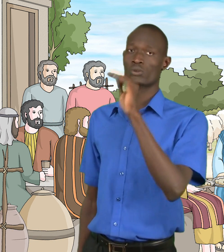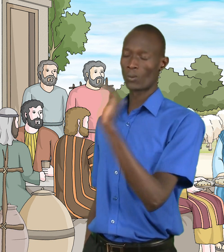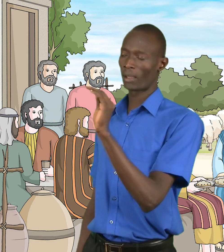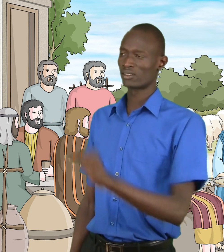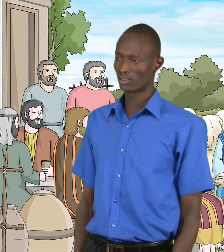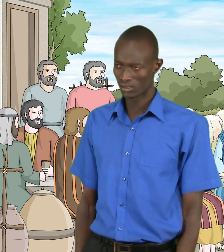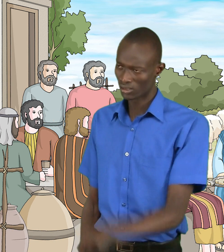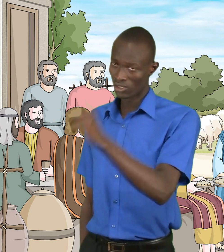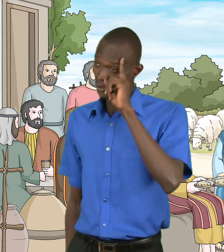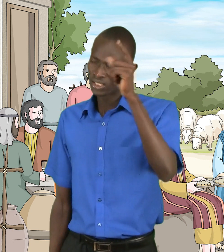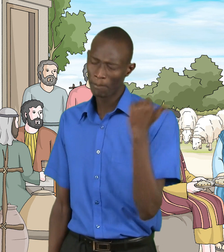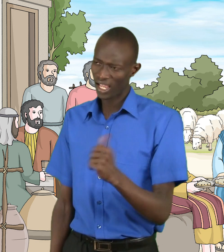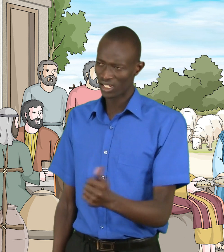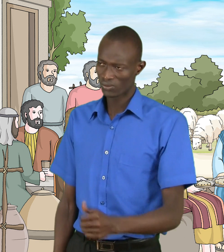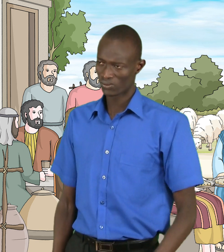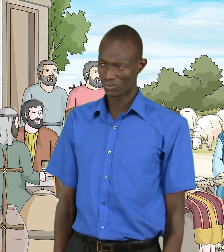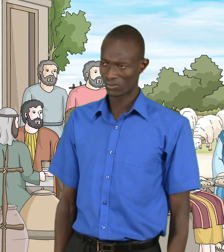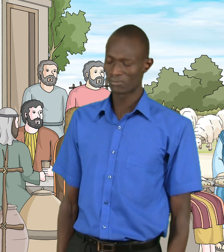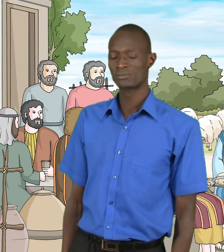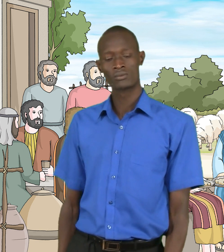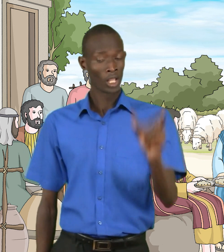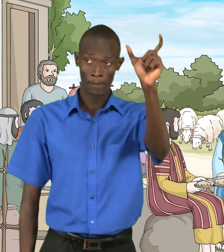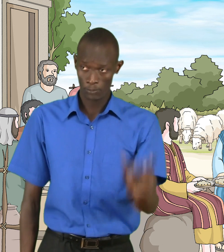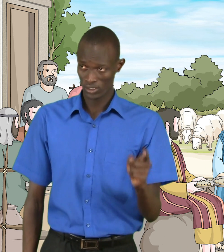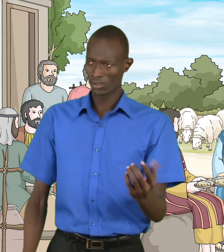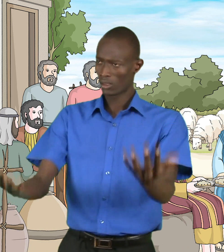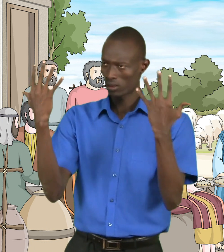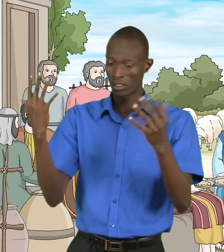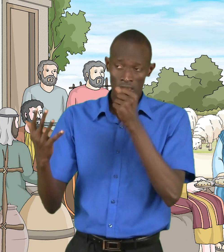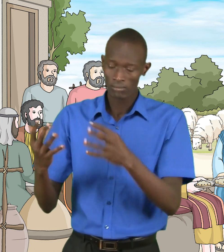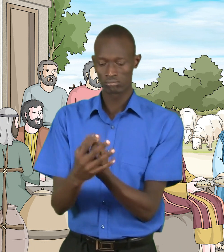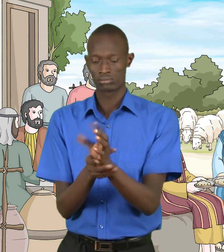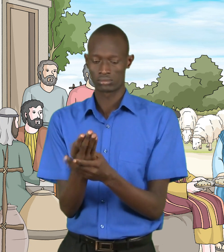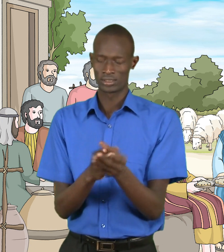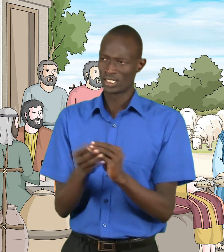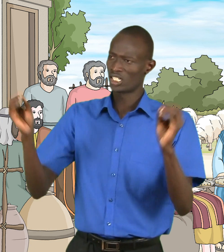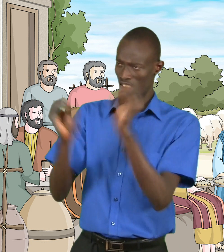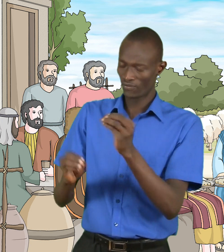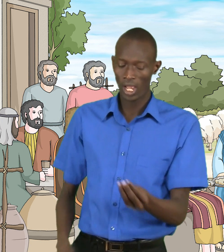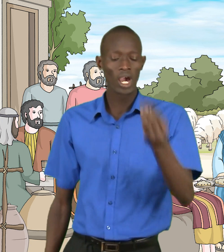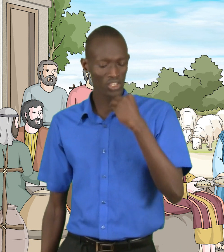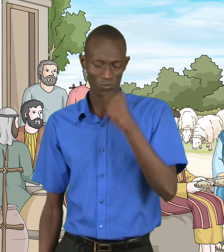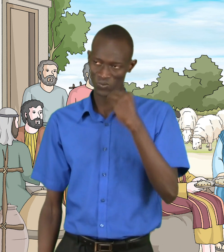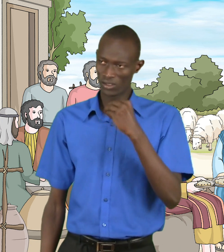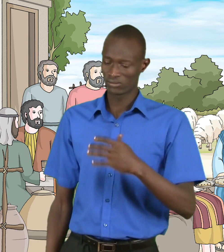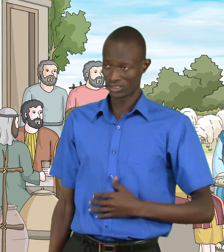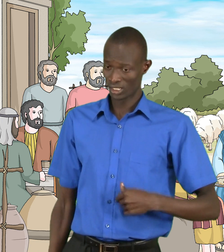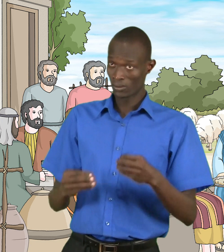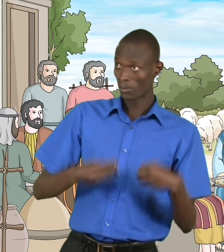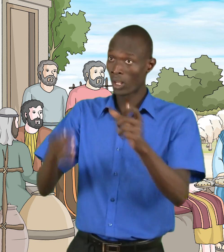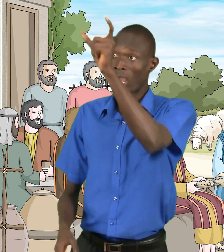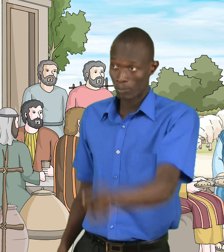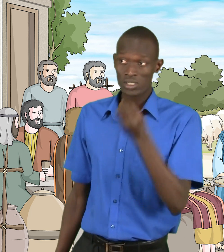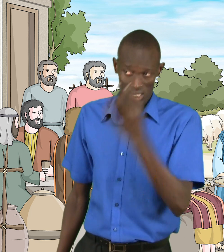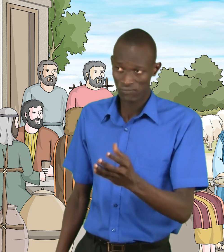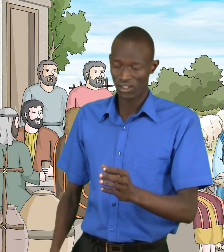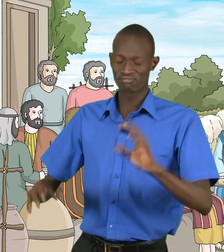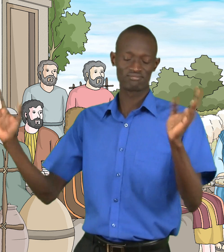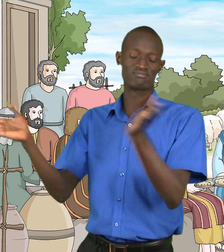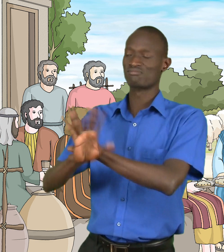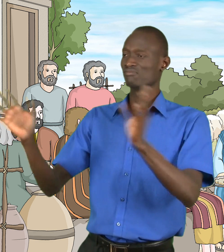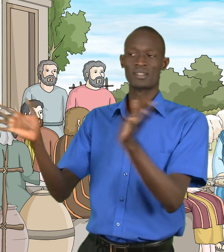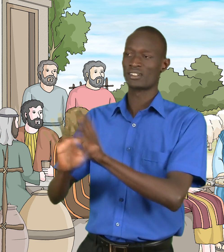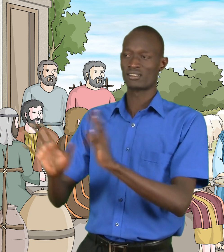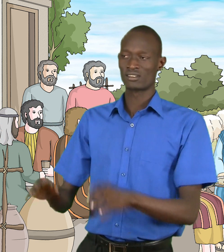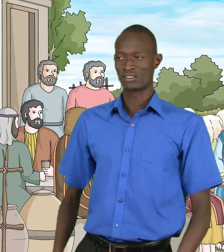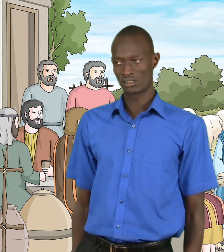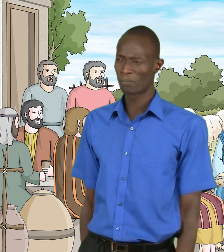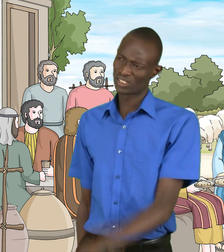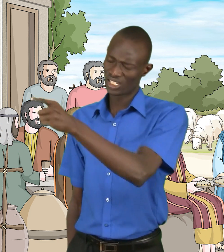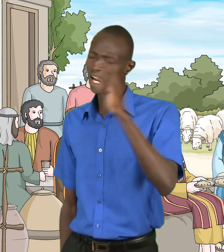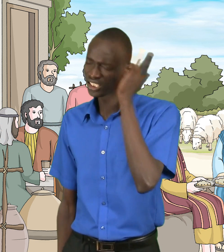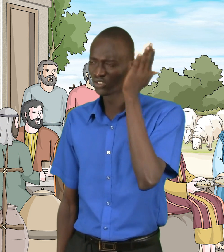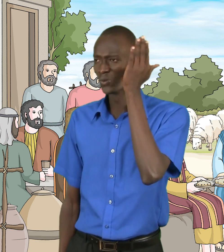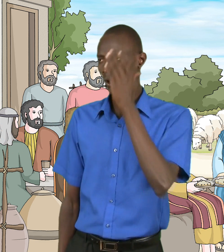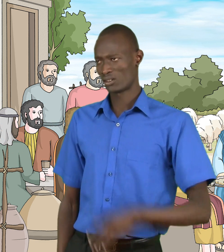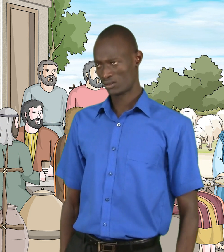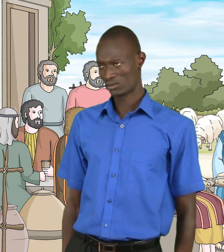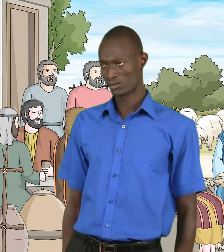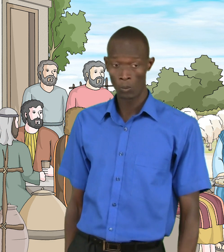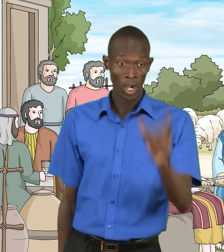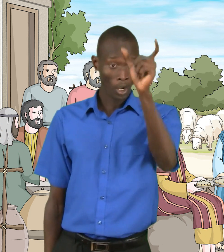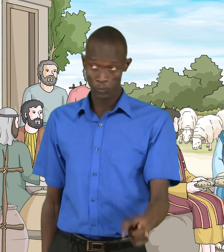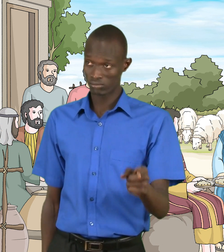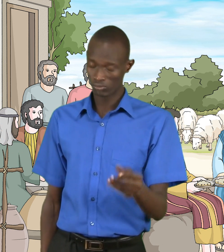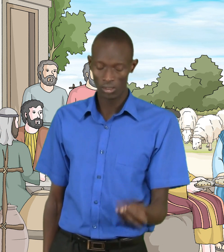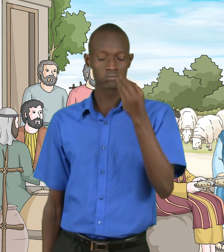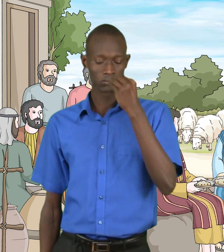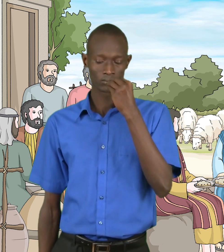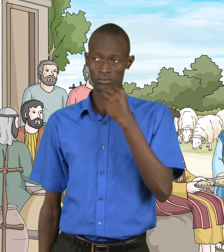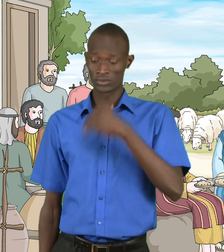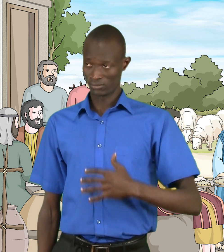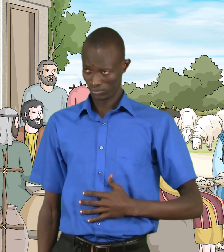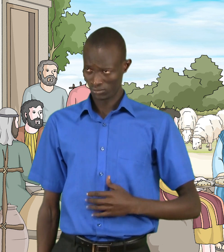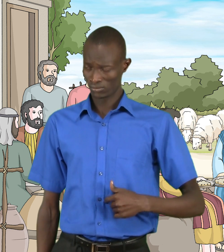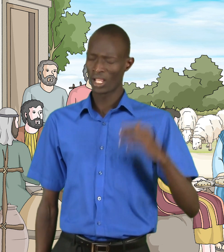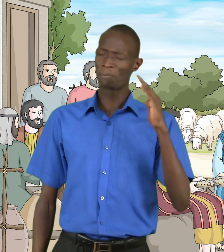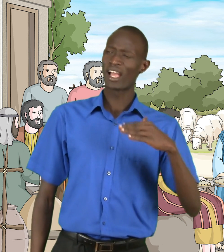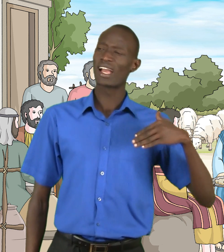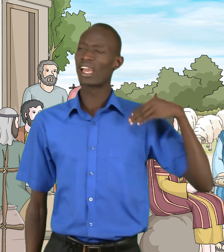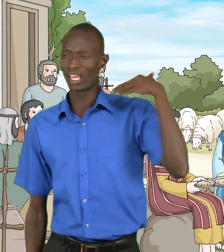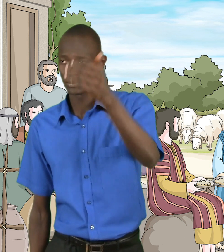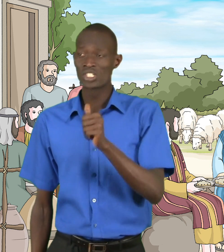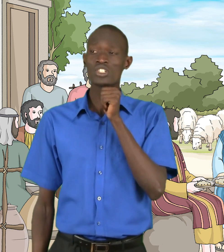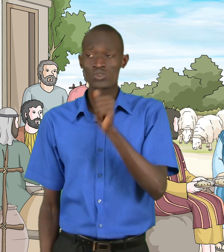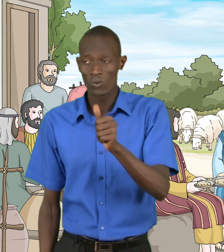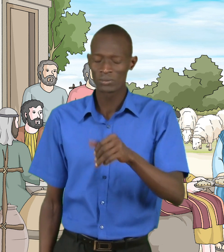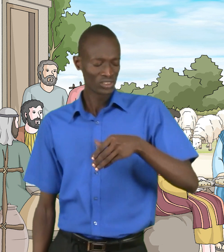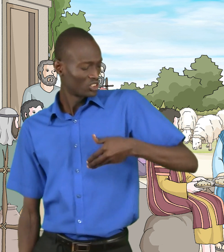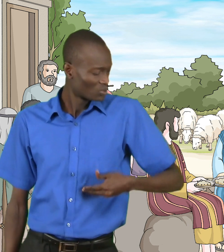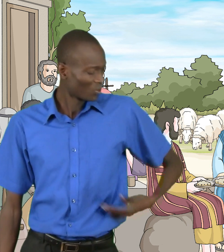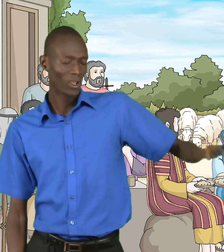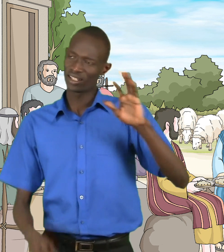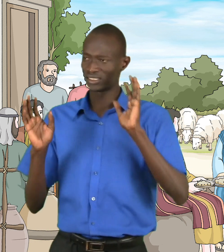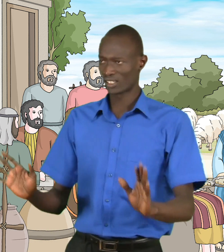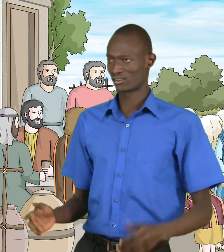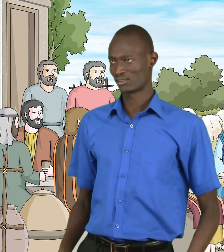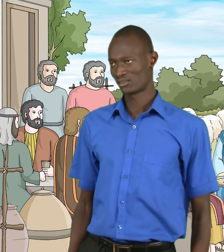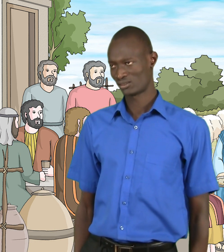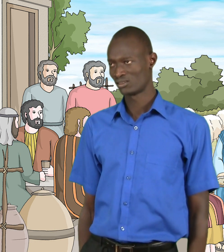“Do you not yet realize that whatever enters the mouth goes into the stomach and then is eliminated?